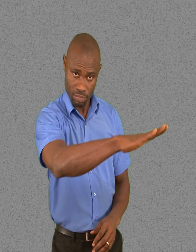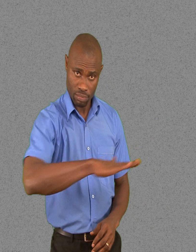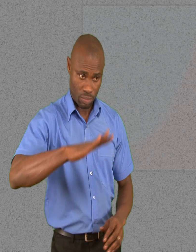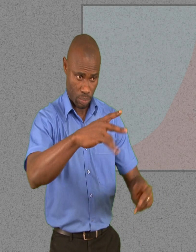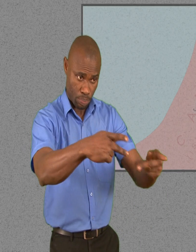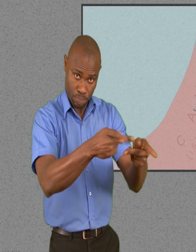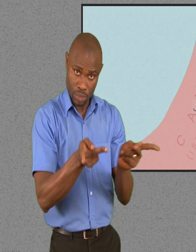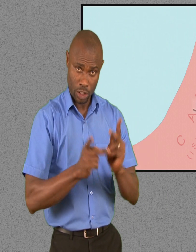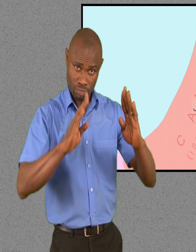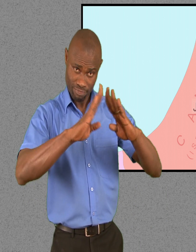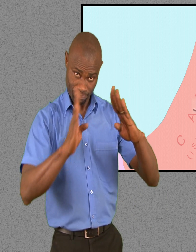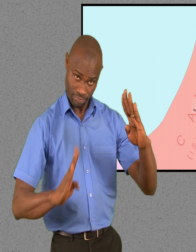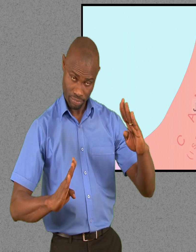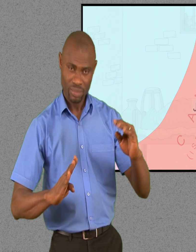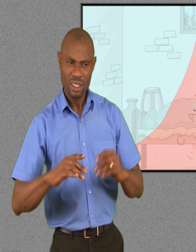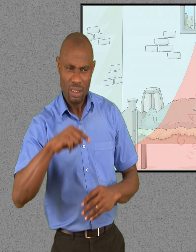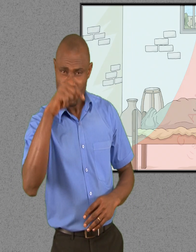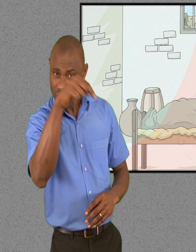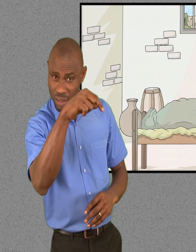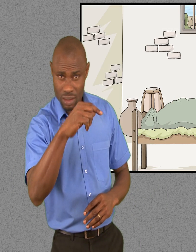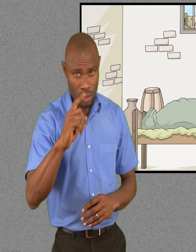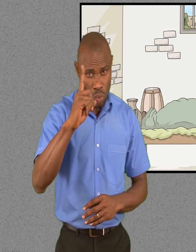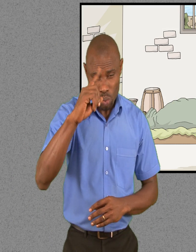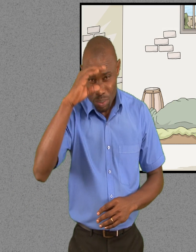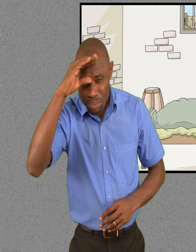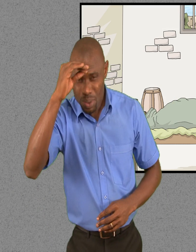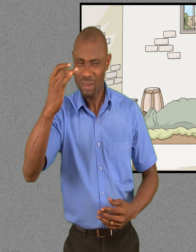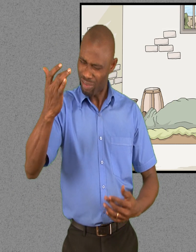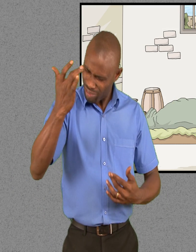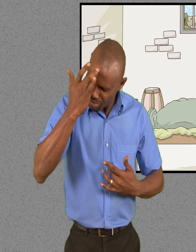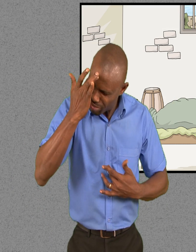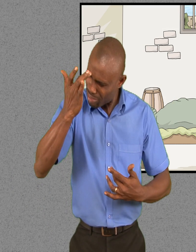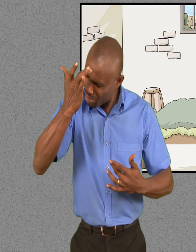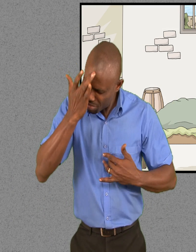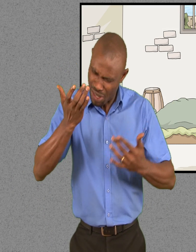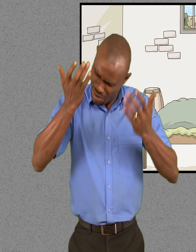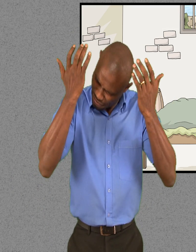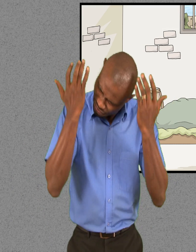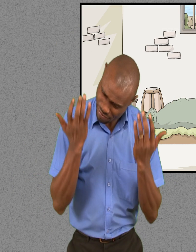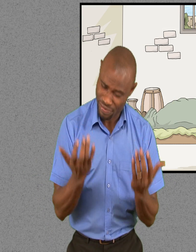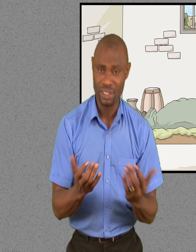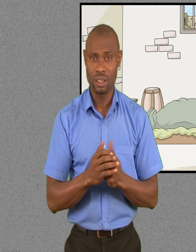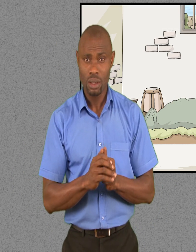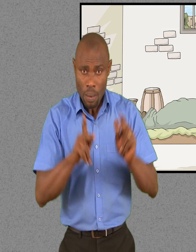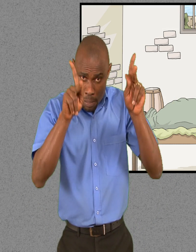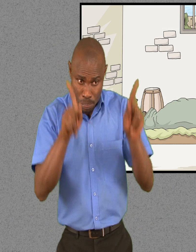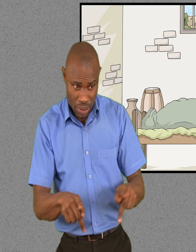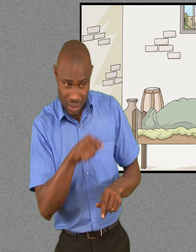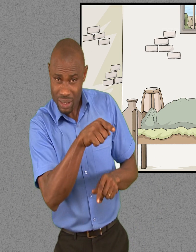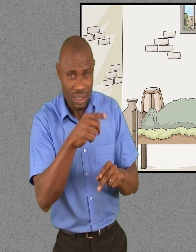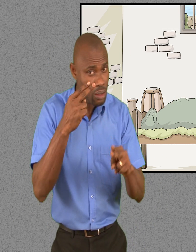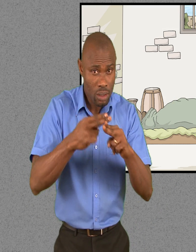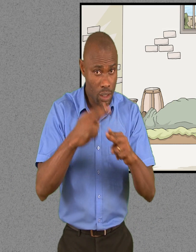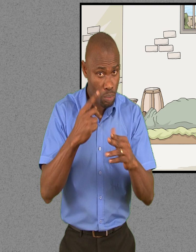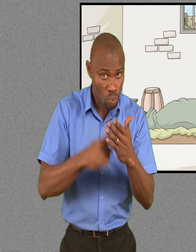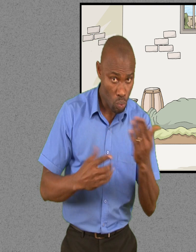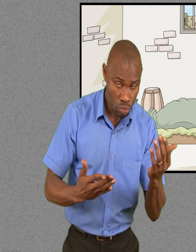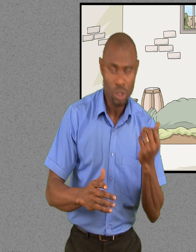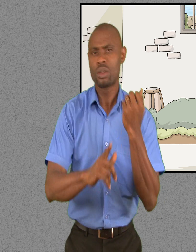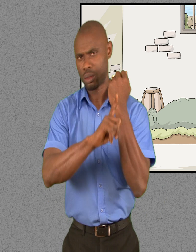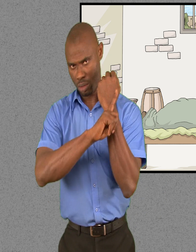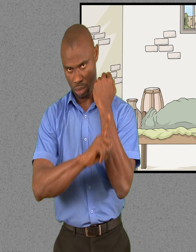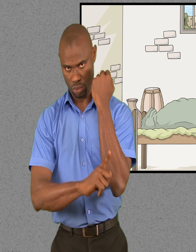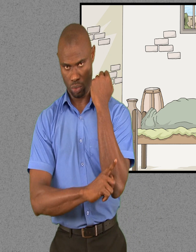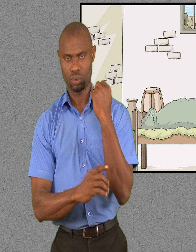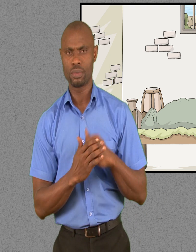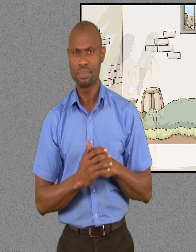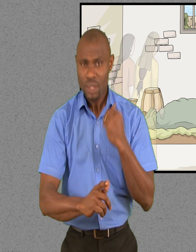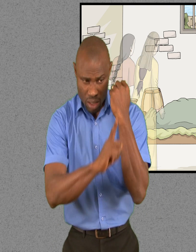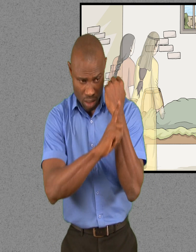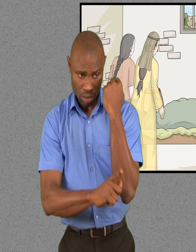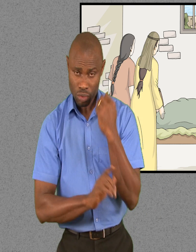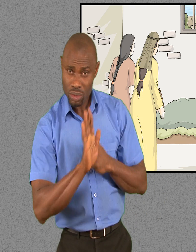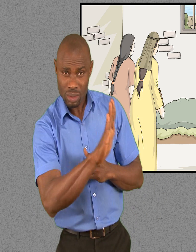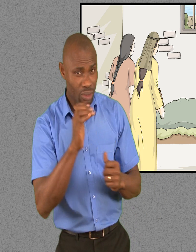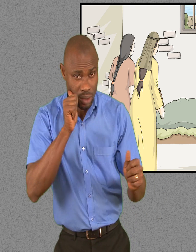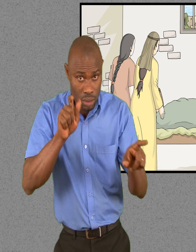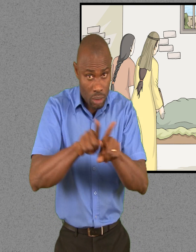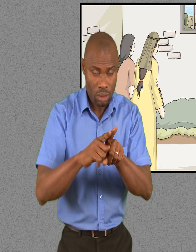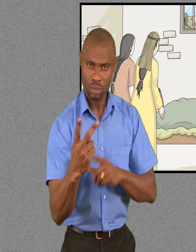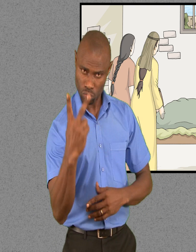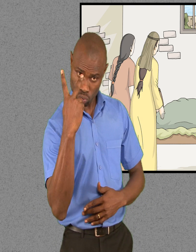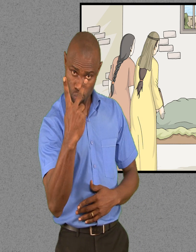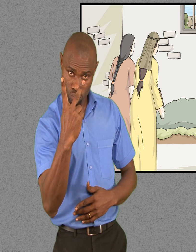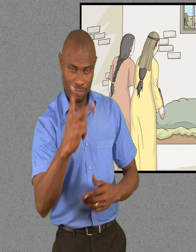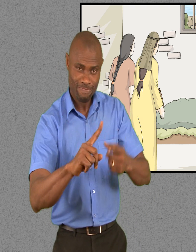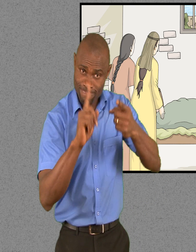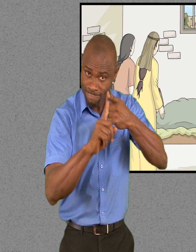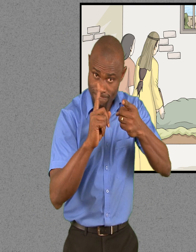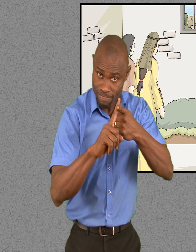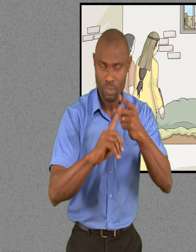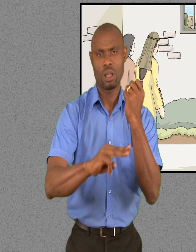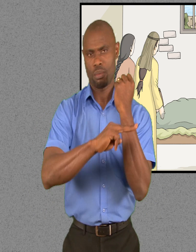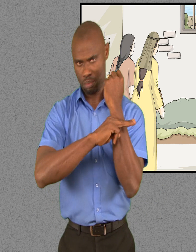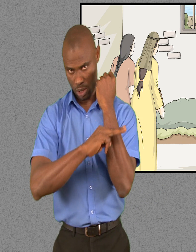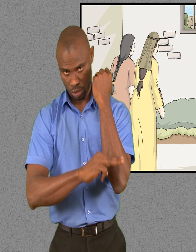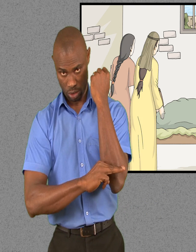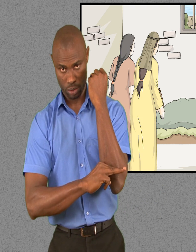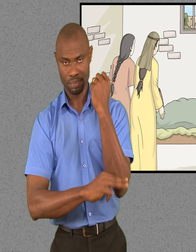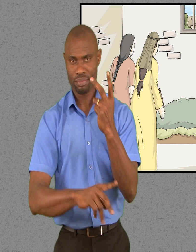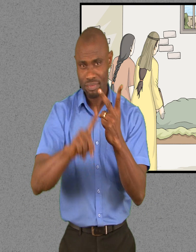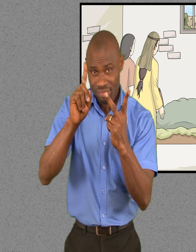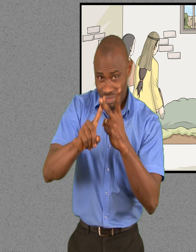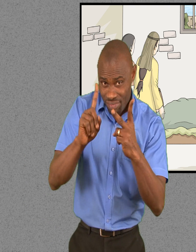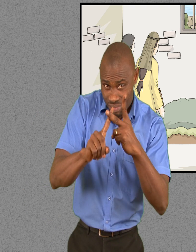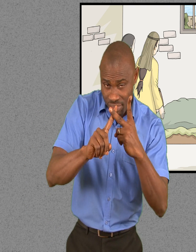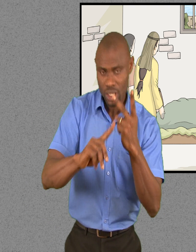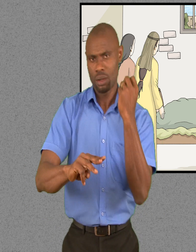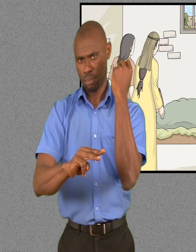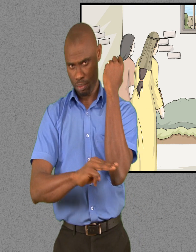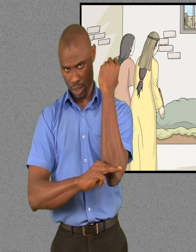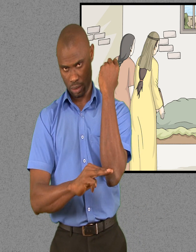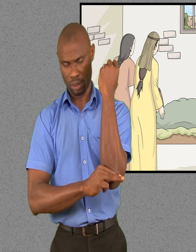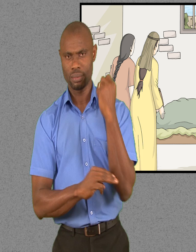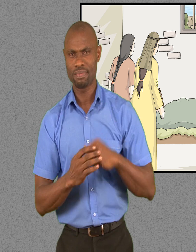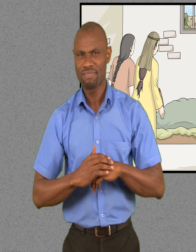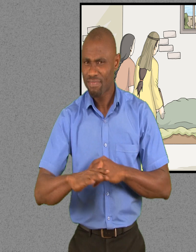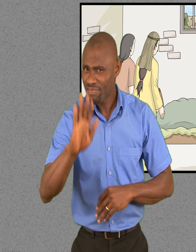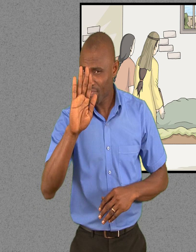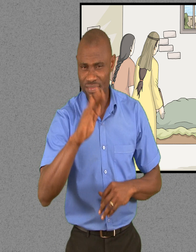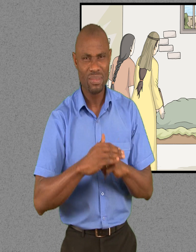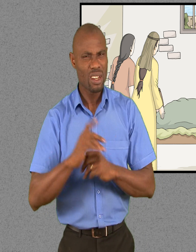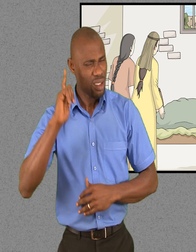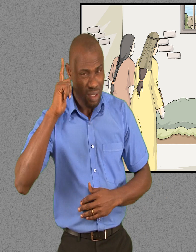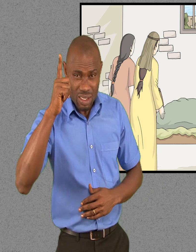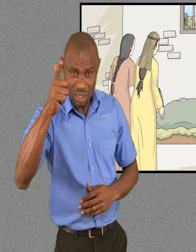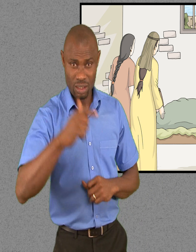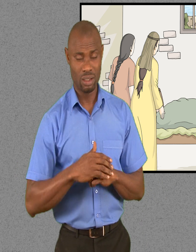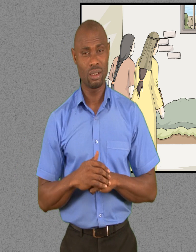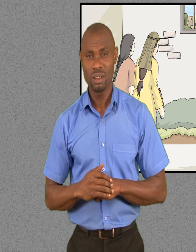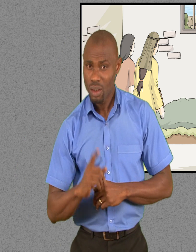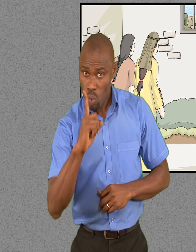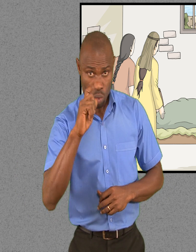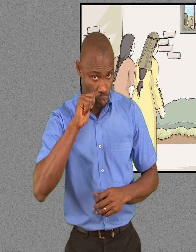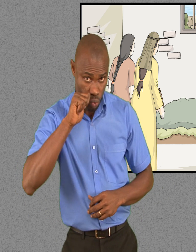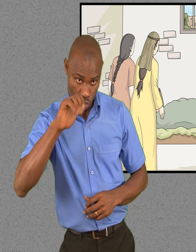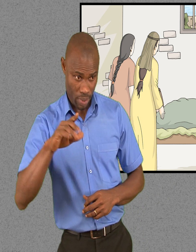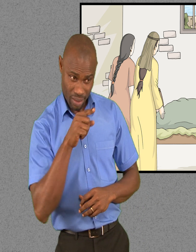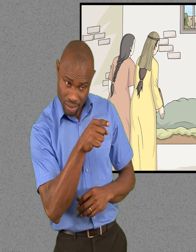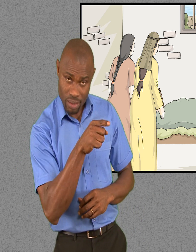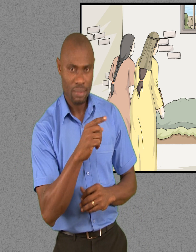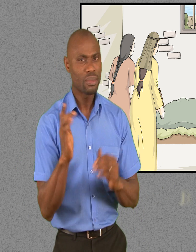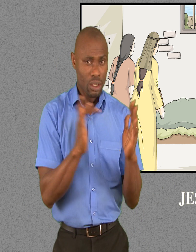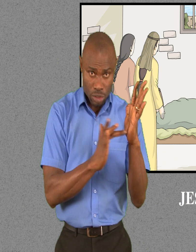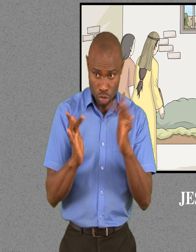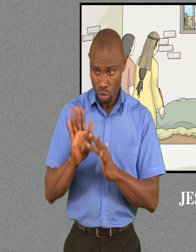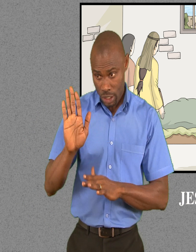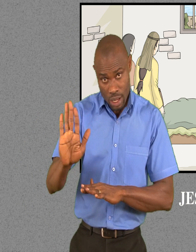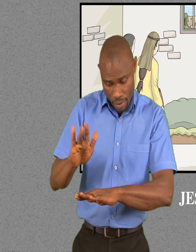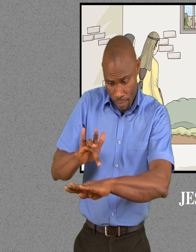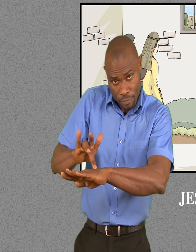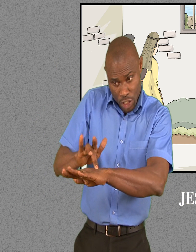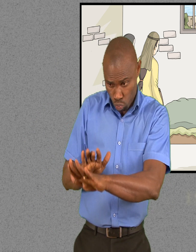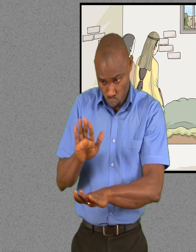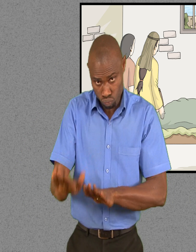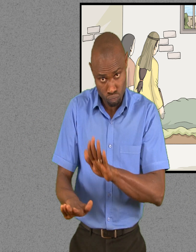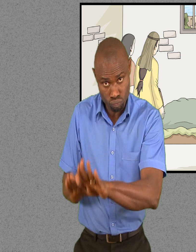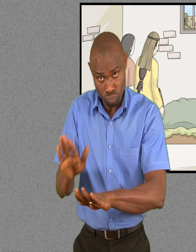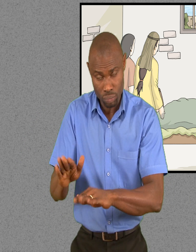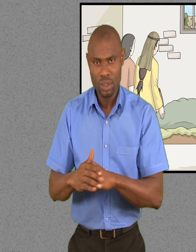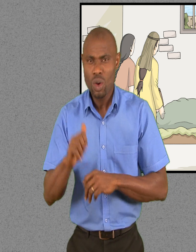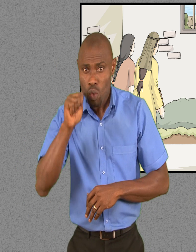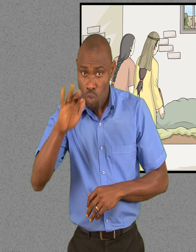At this time a man named Lazarus was sick. He lived in Bethany, the village of Mary and her sister Martha.